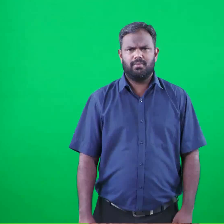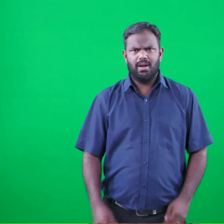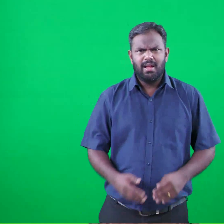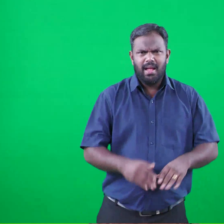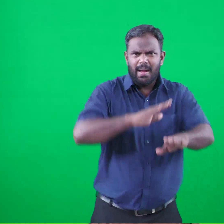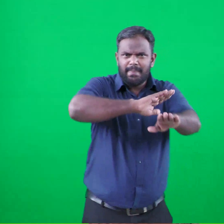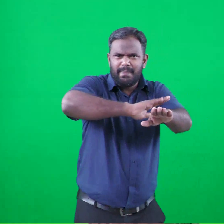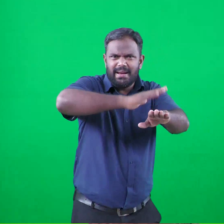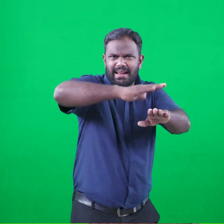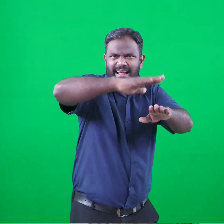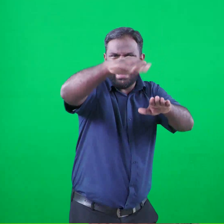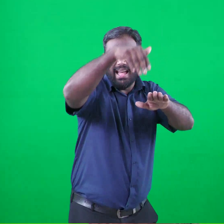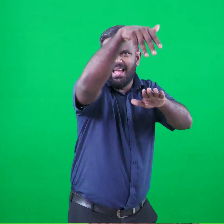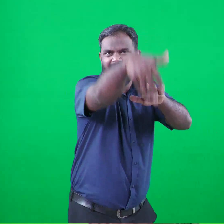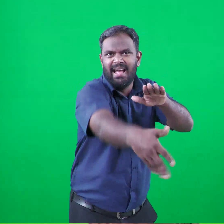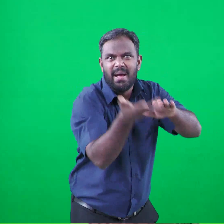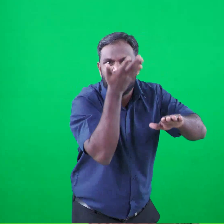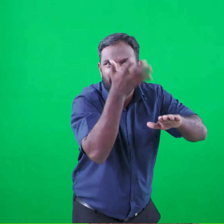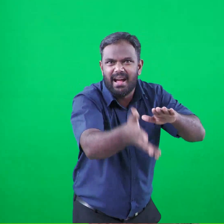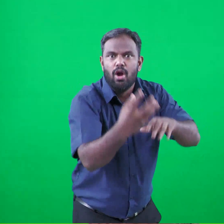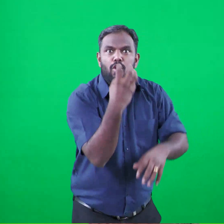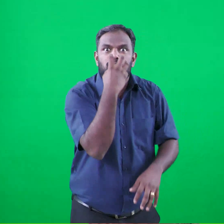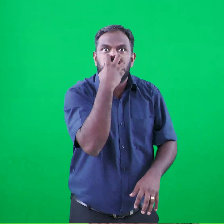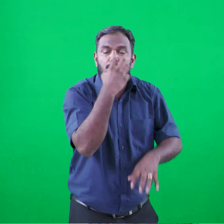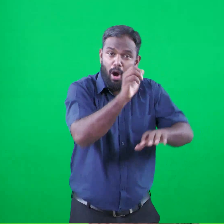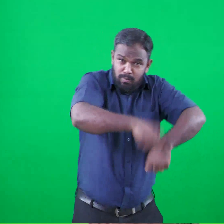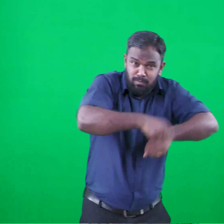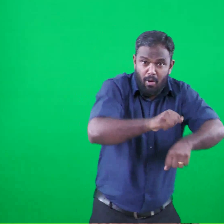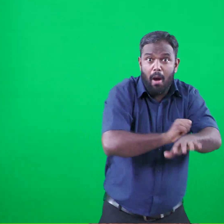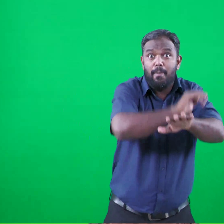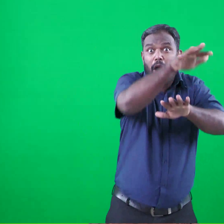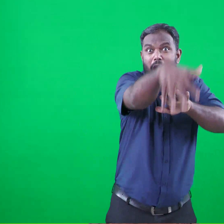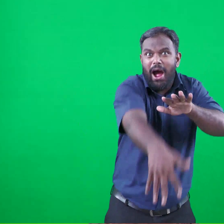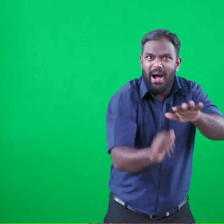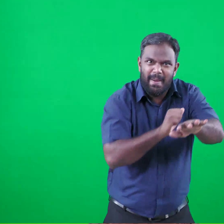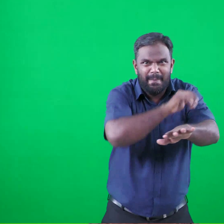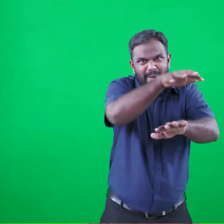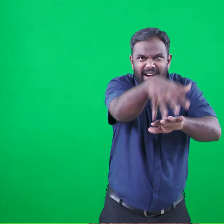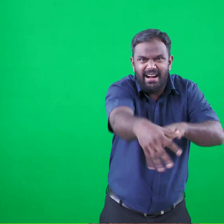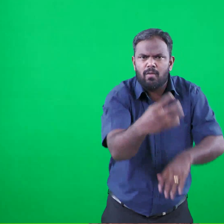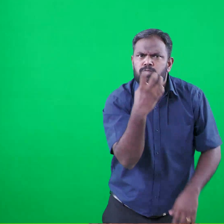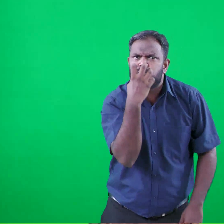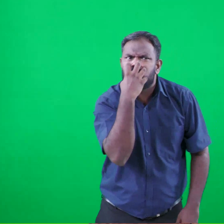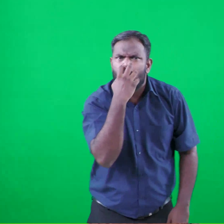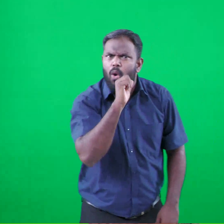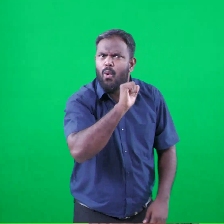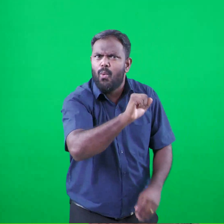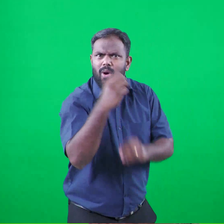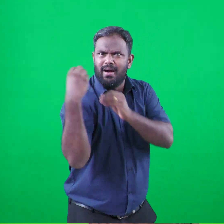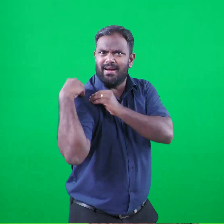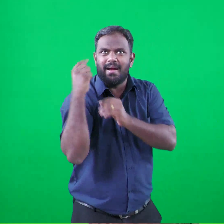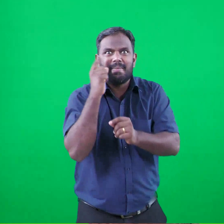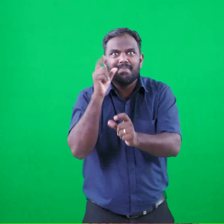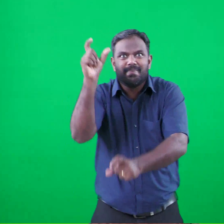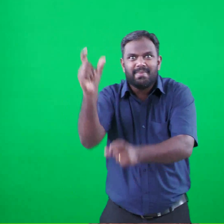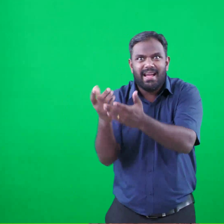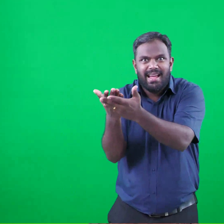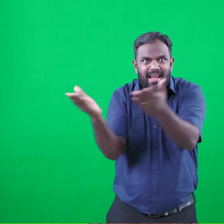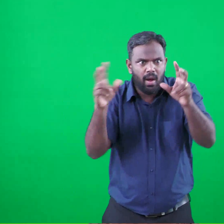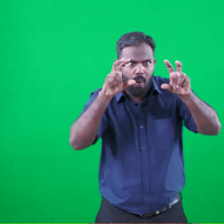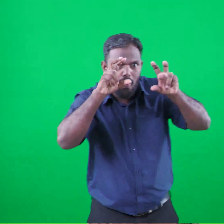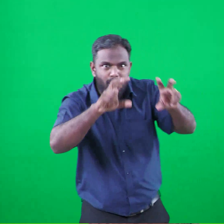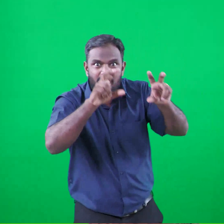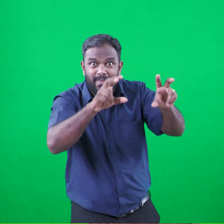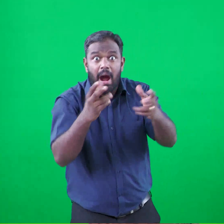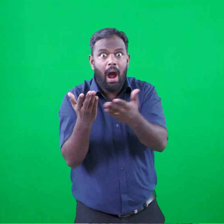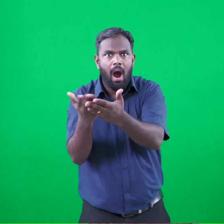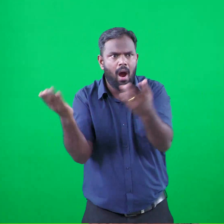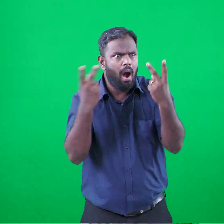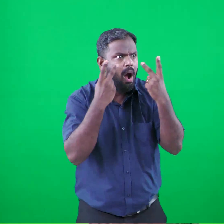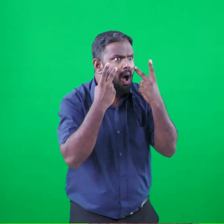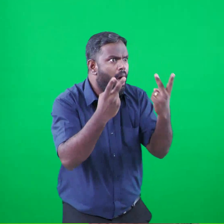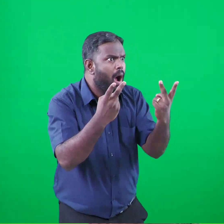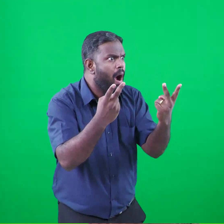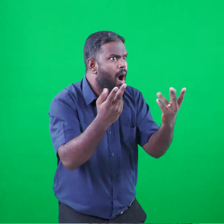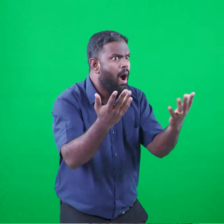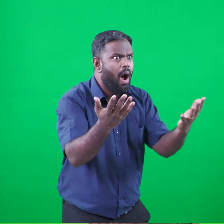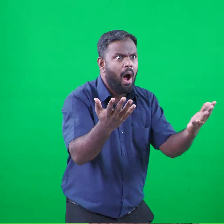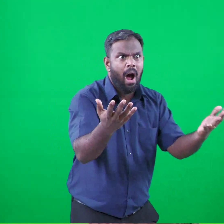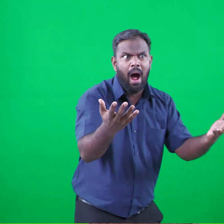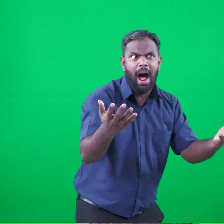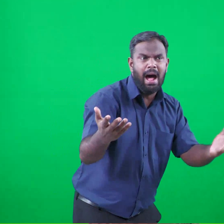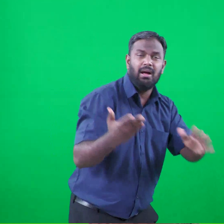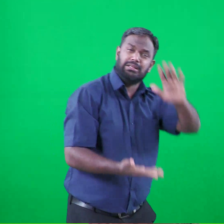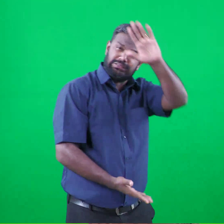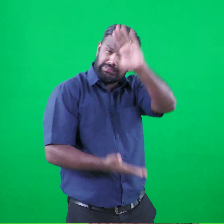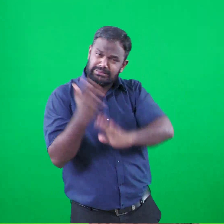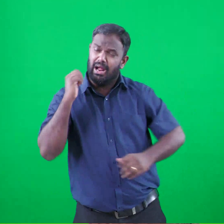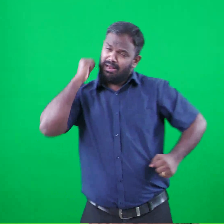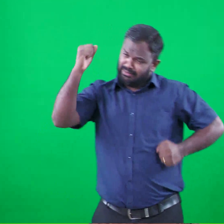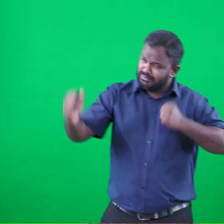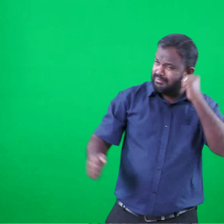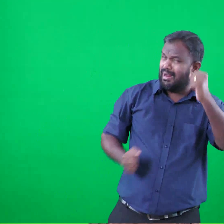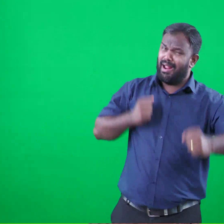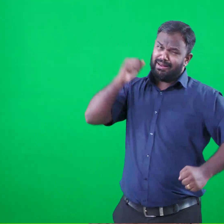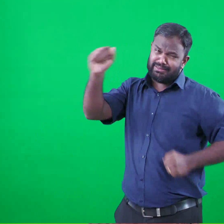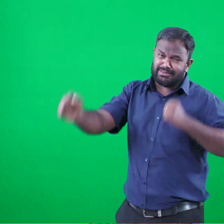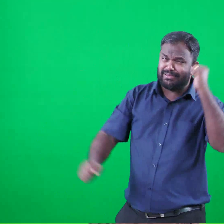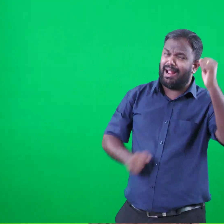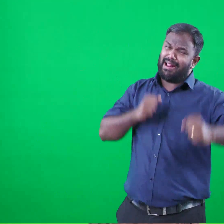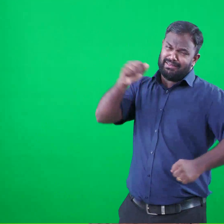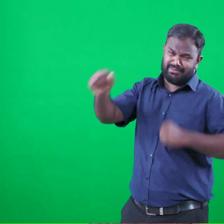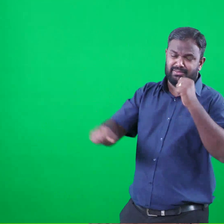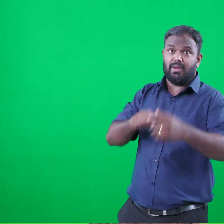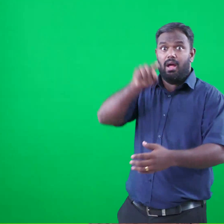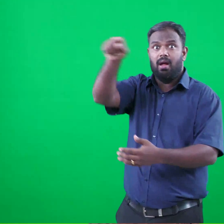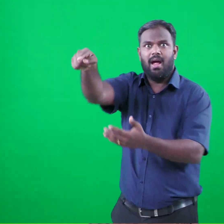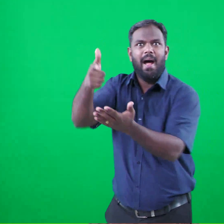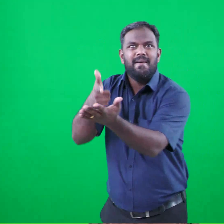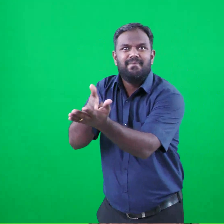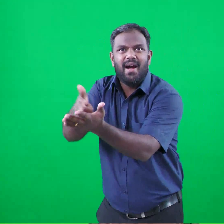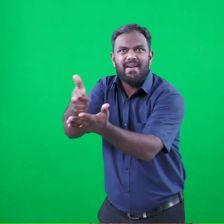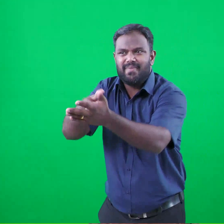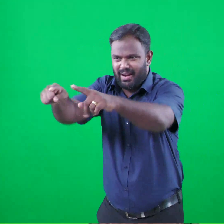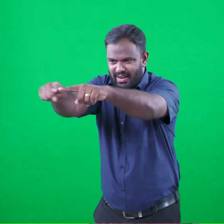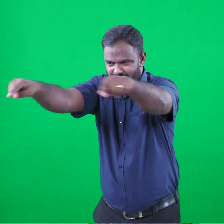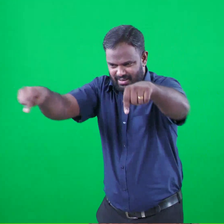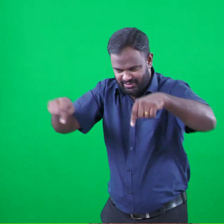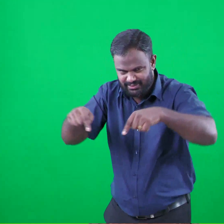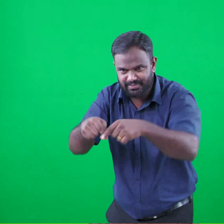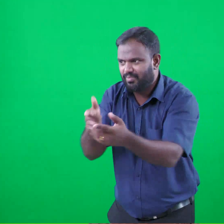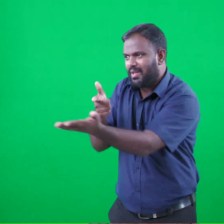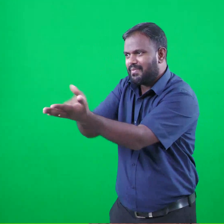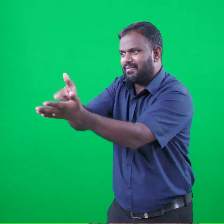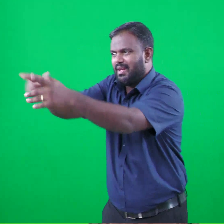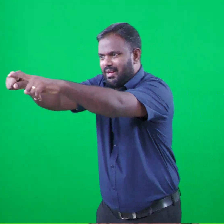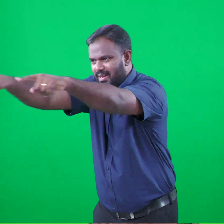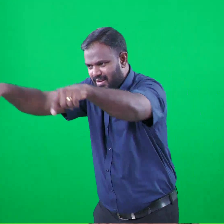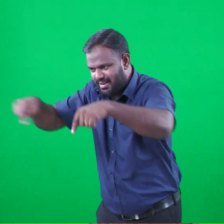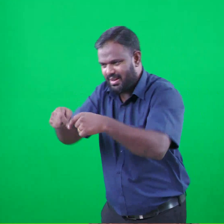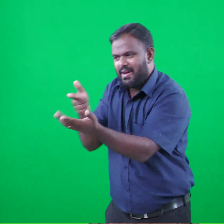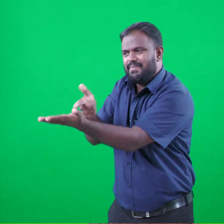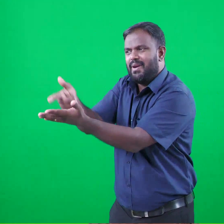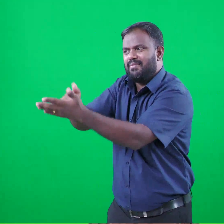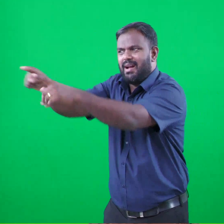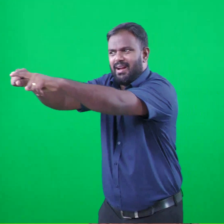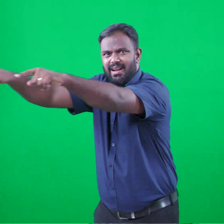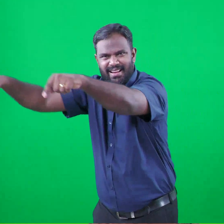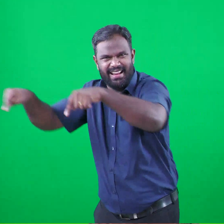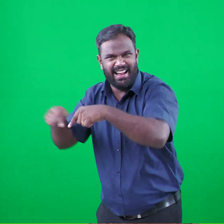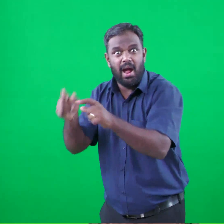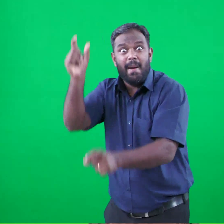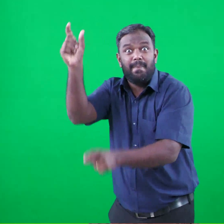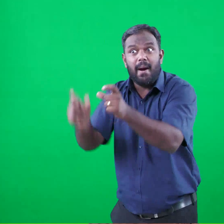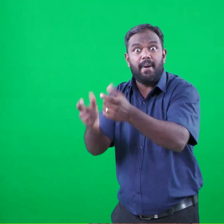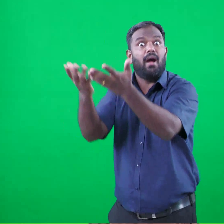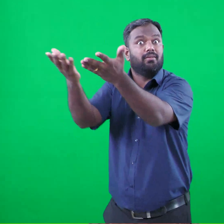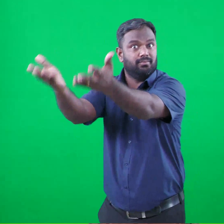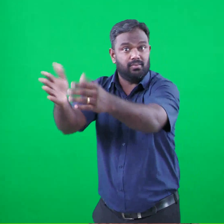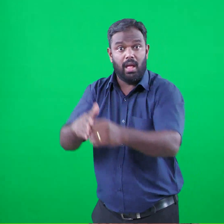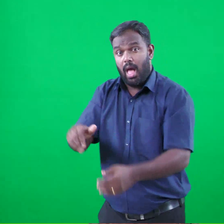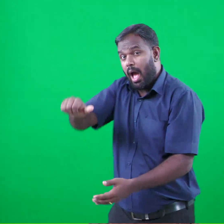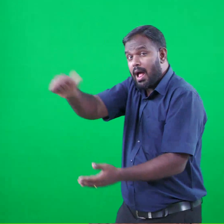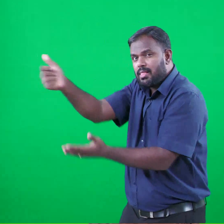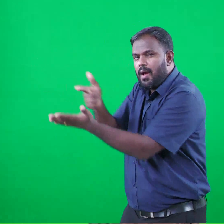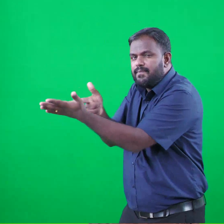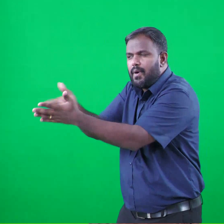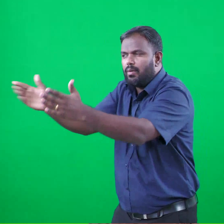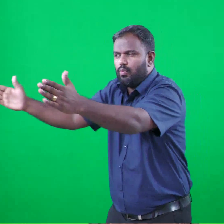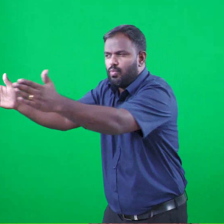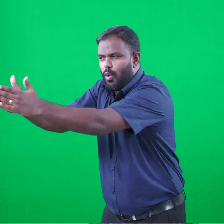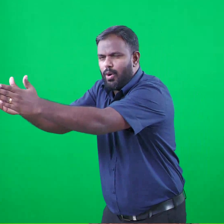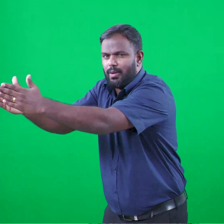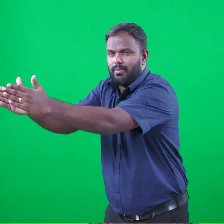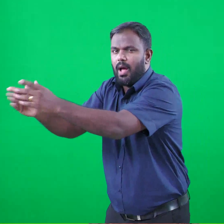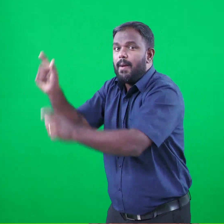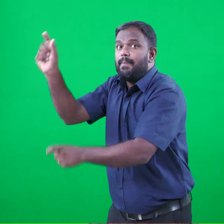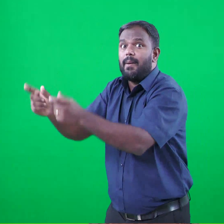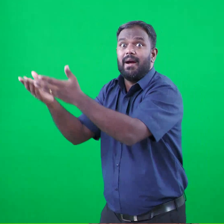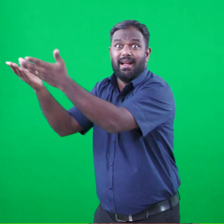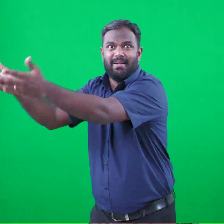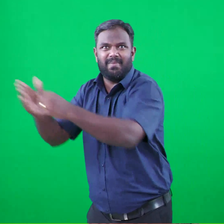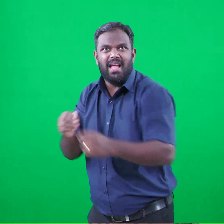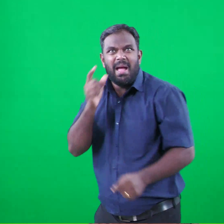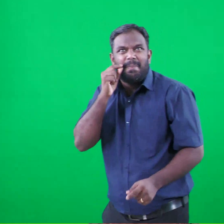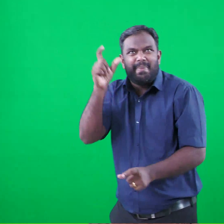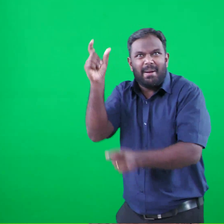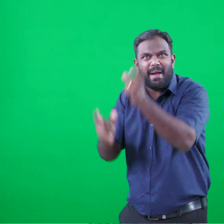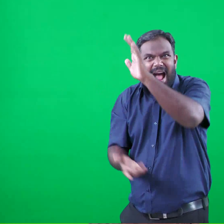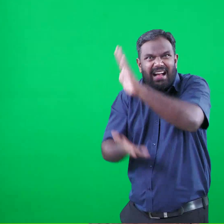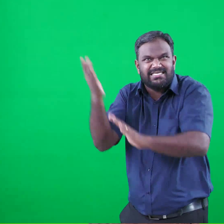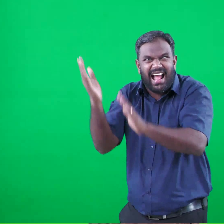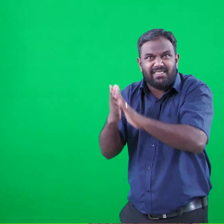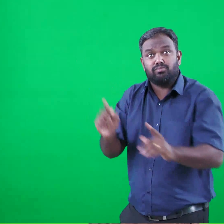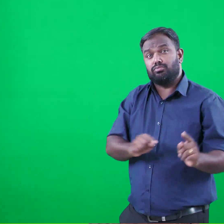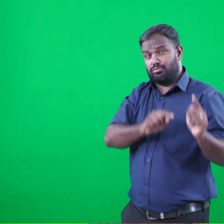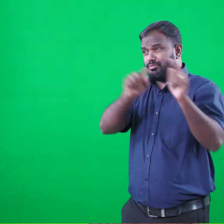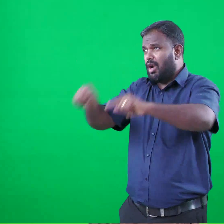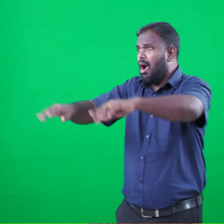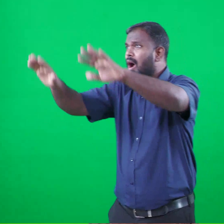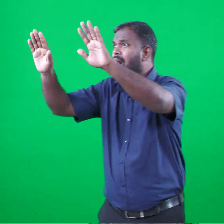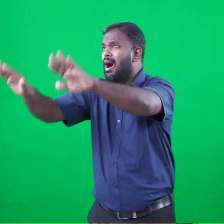Those tending the pigs ran off and reported this in the town and countryside, and the people went out to see what had happened.